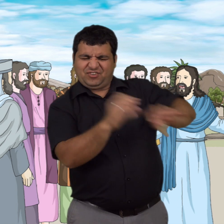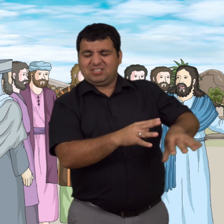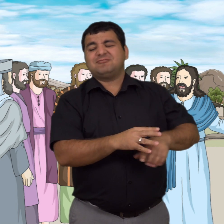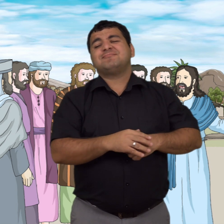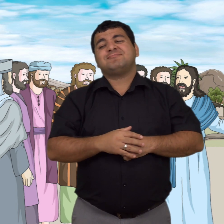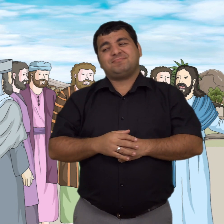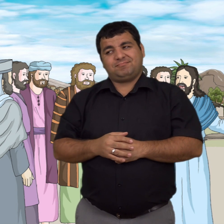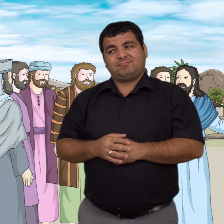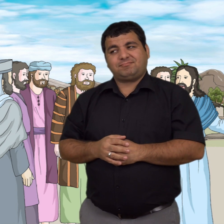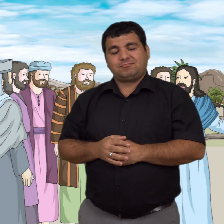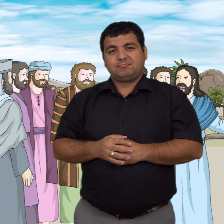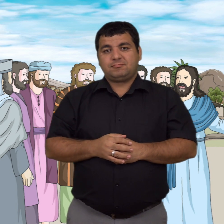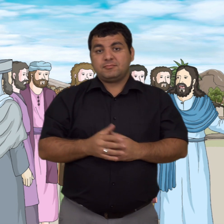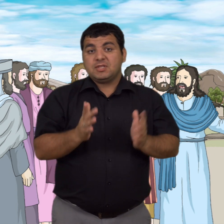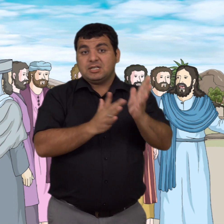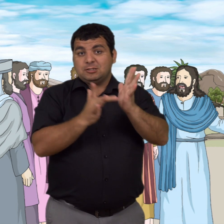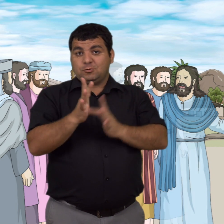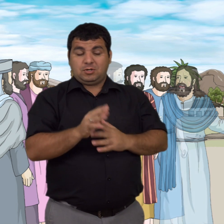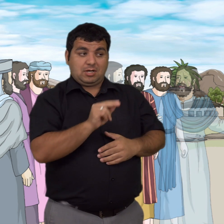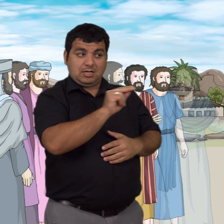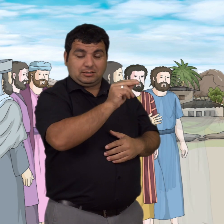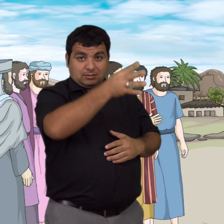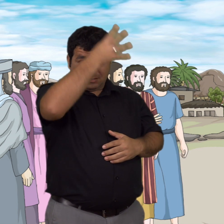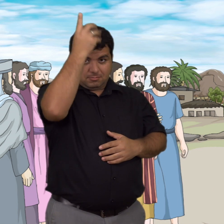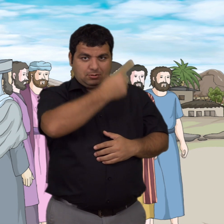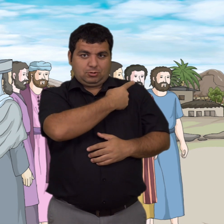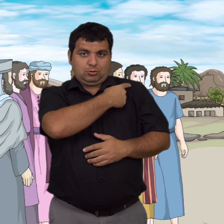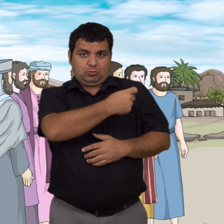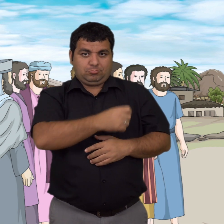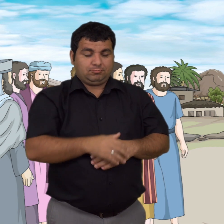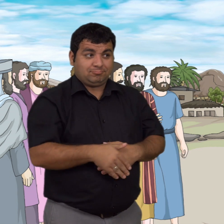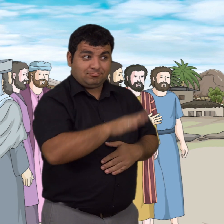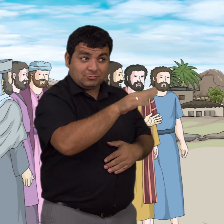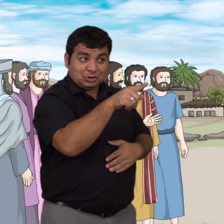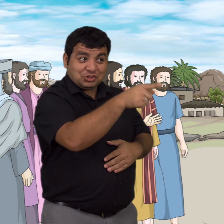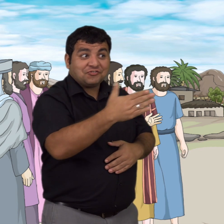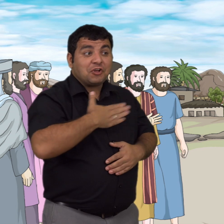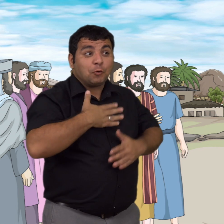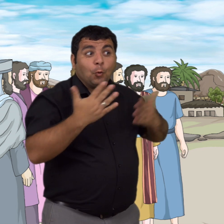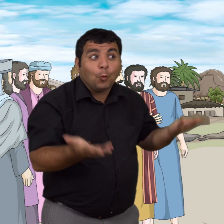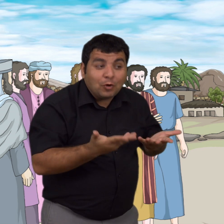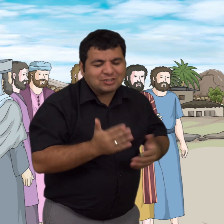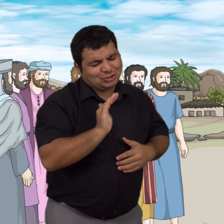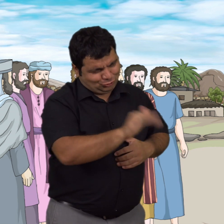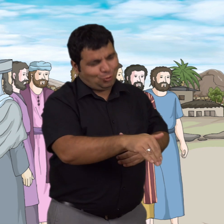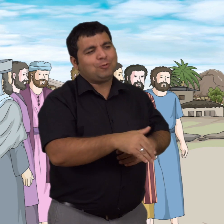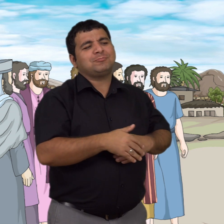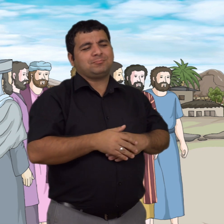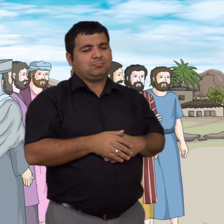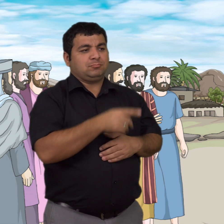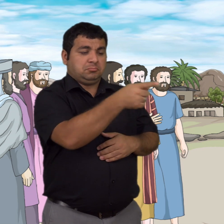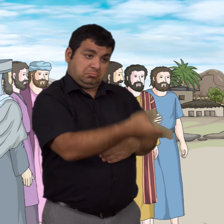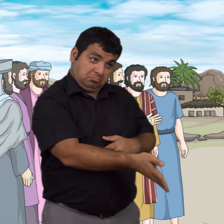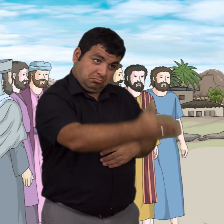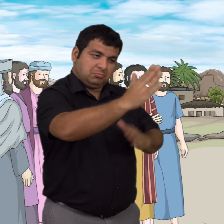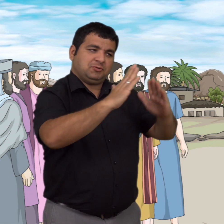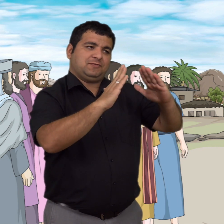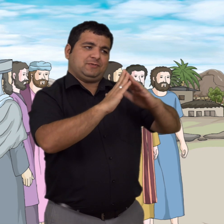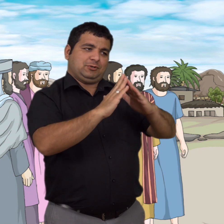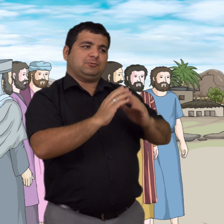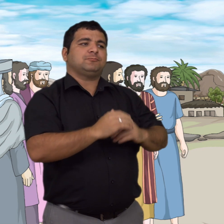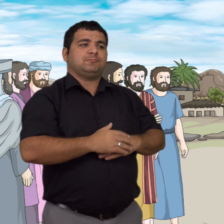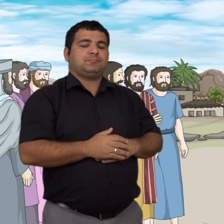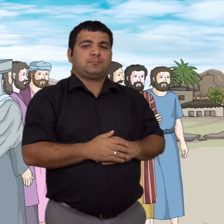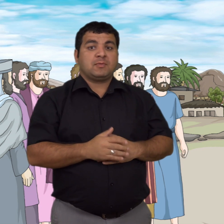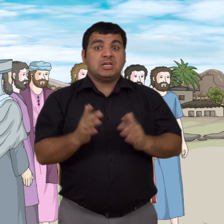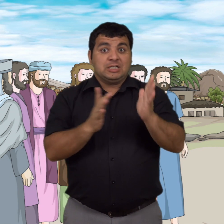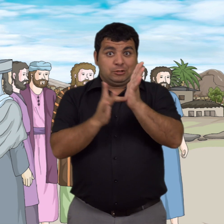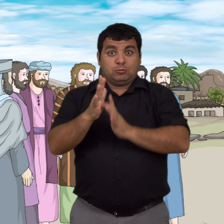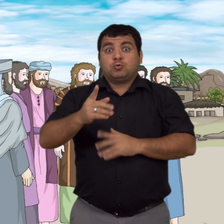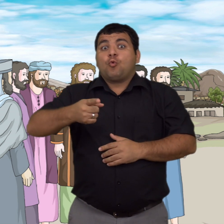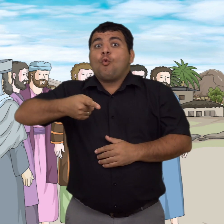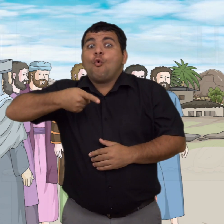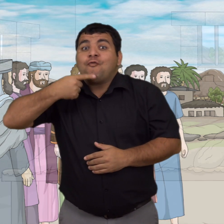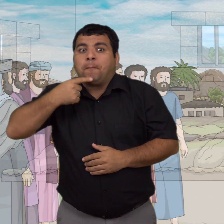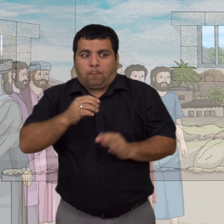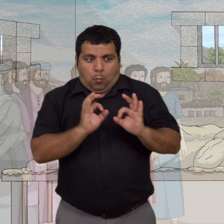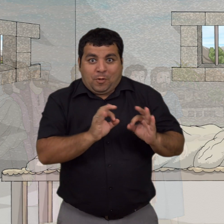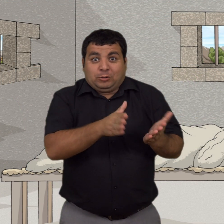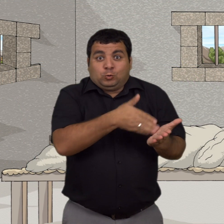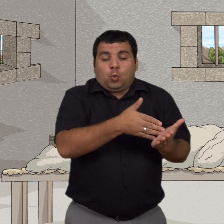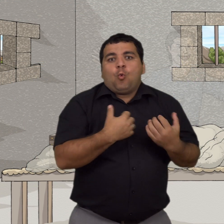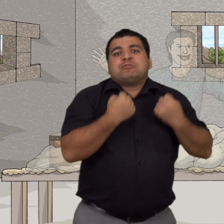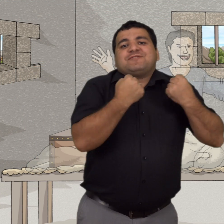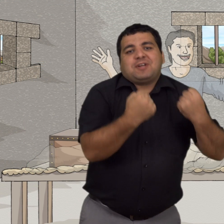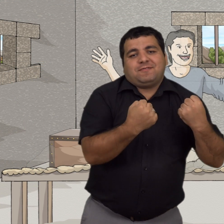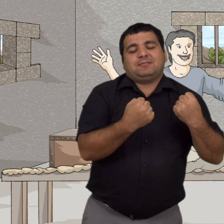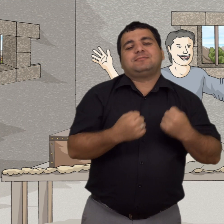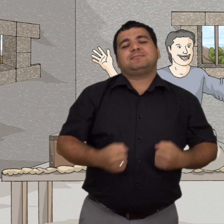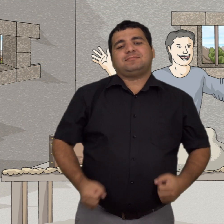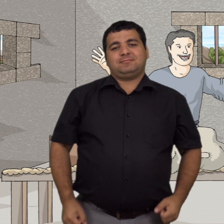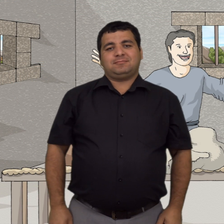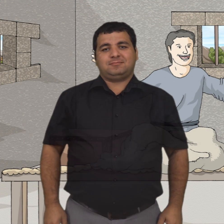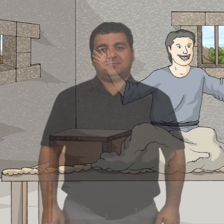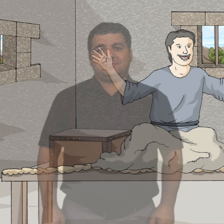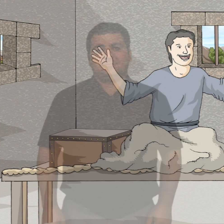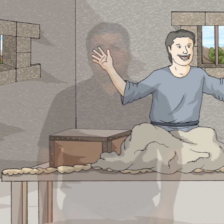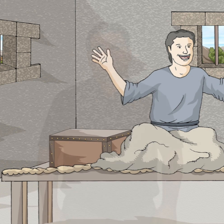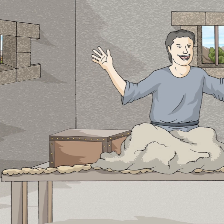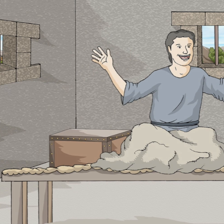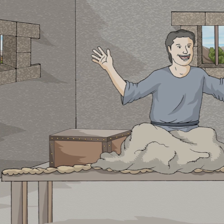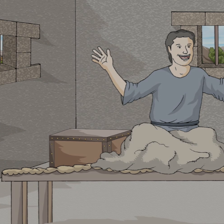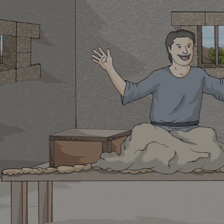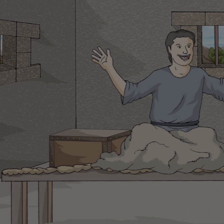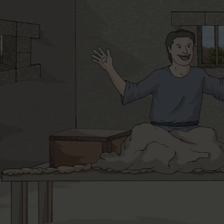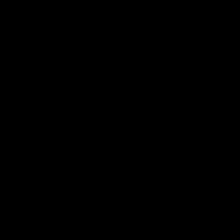Then Jesus said to the centurion, “Go! As you have believed, so will it be done for you.” And his servant was healed at that very hour.